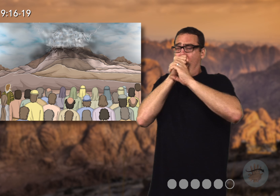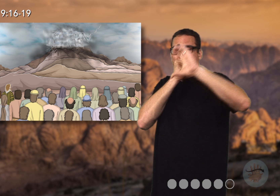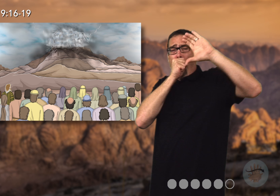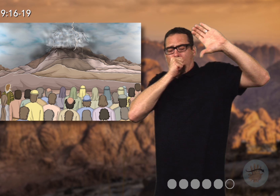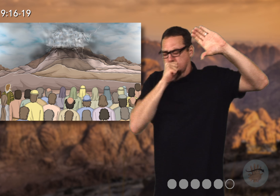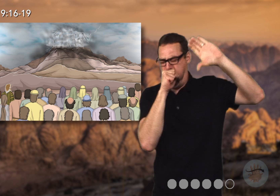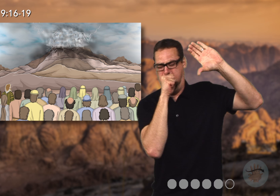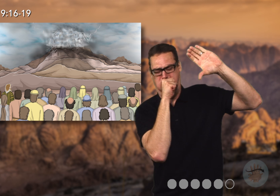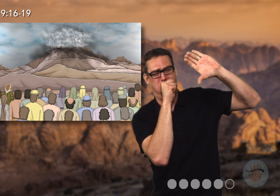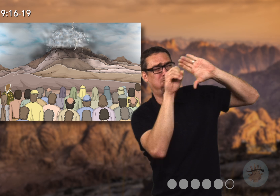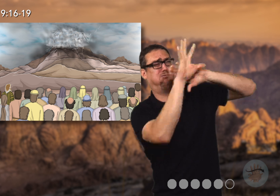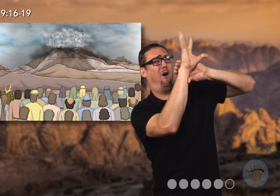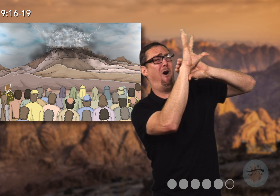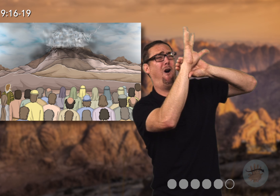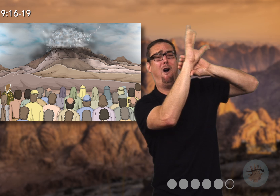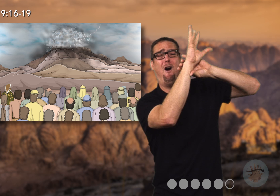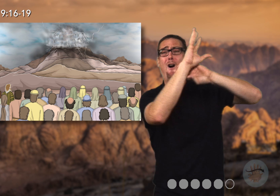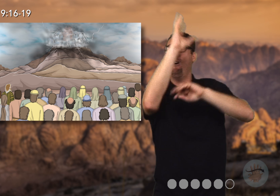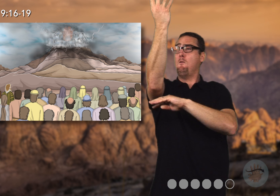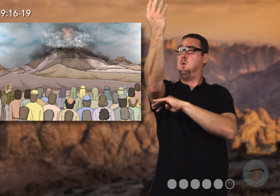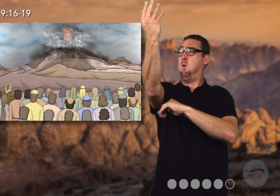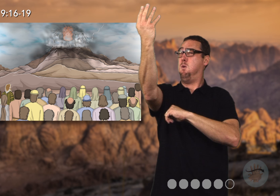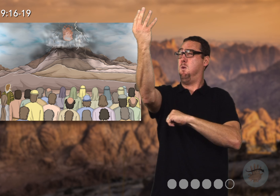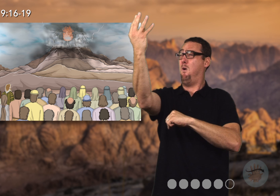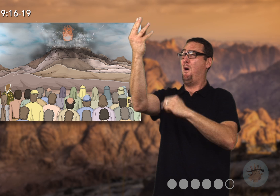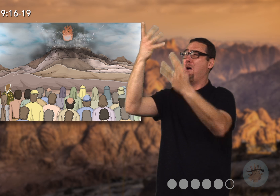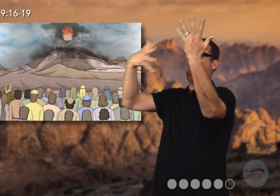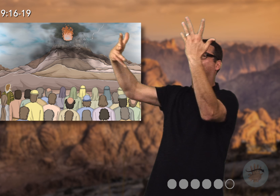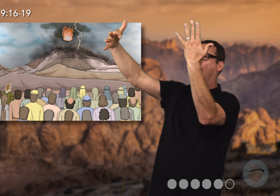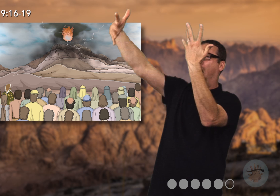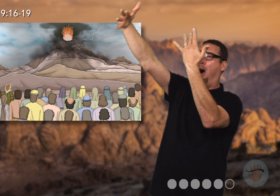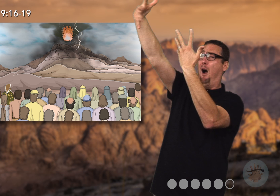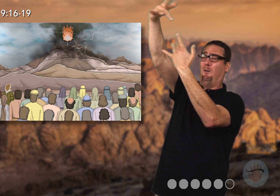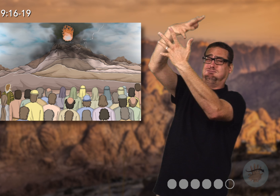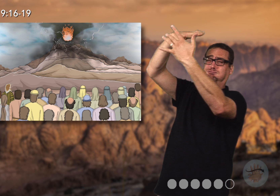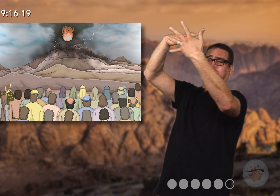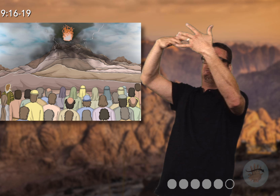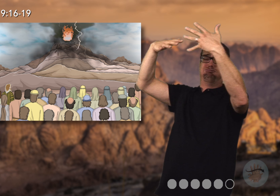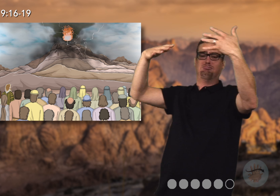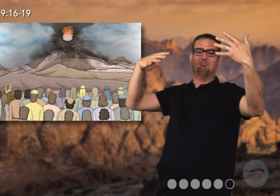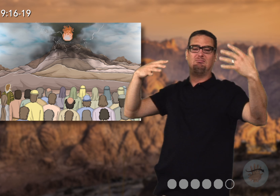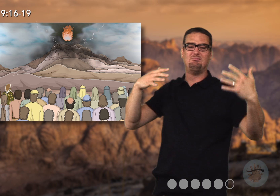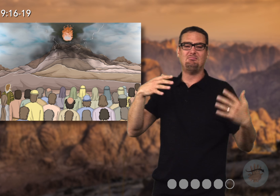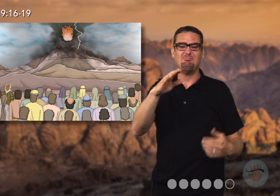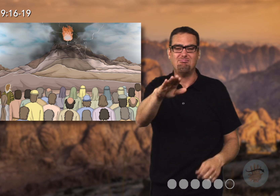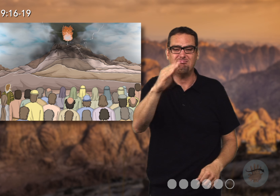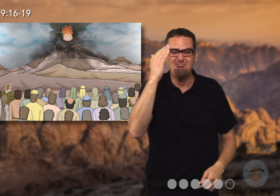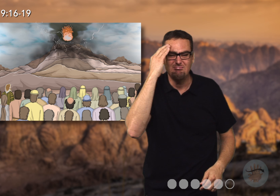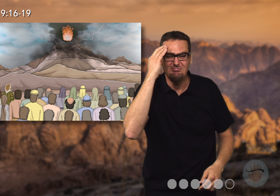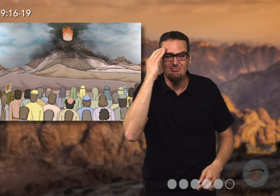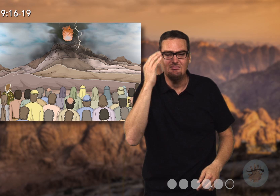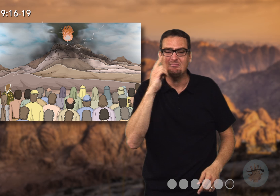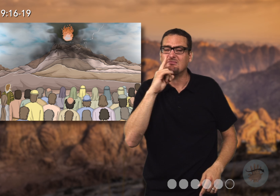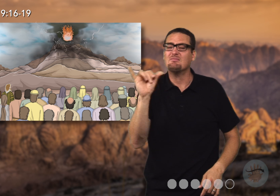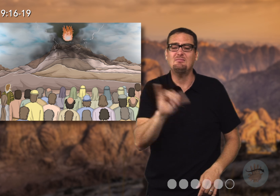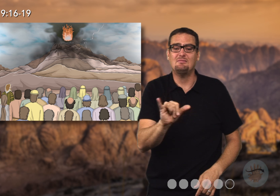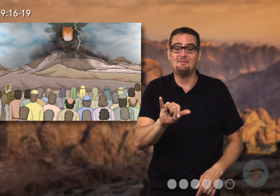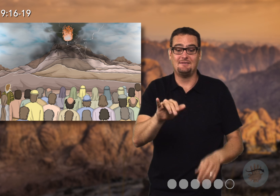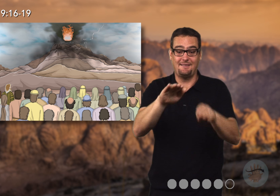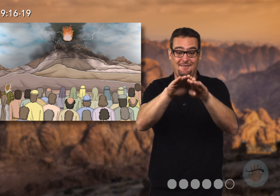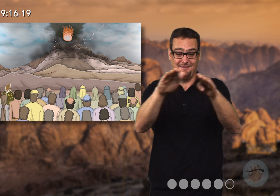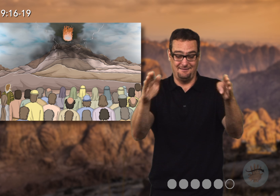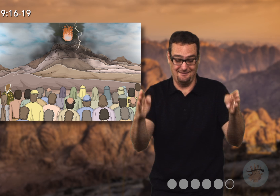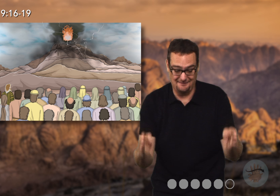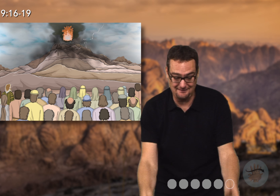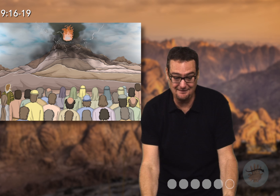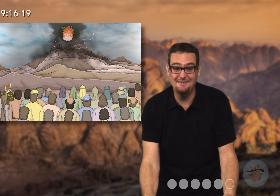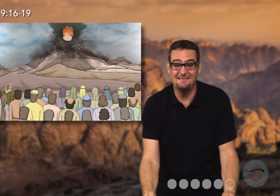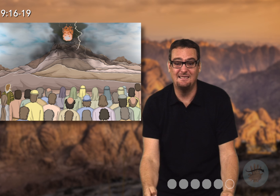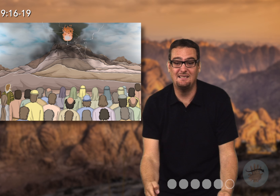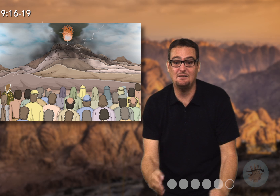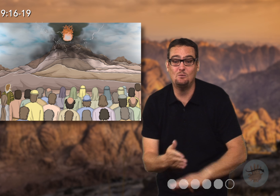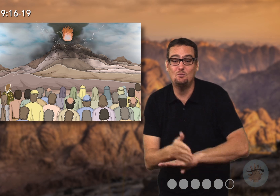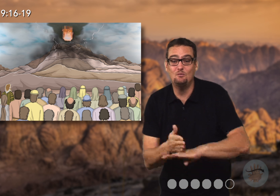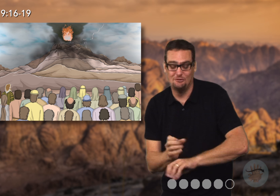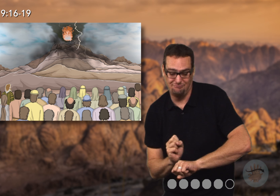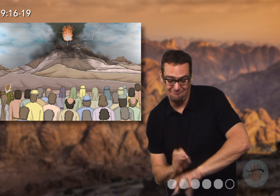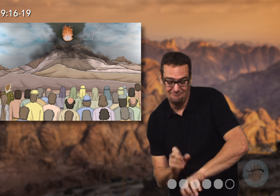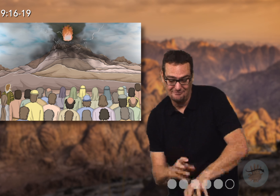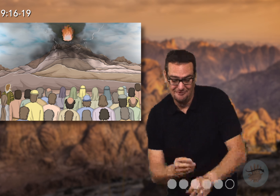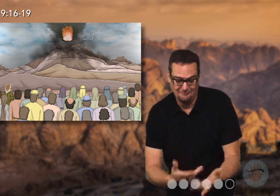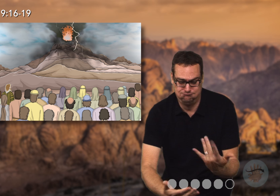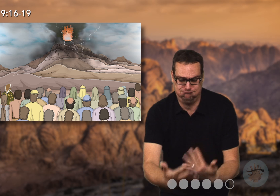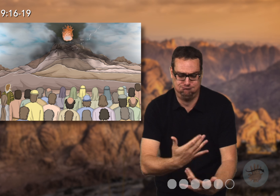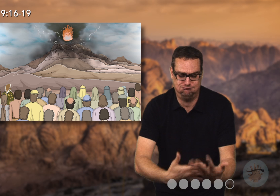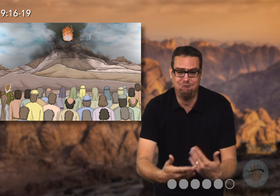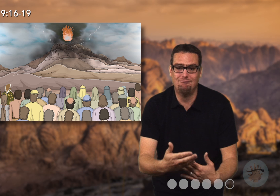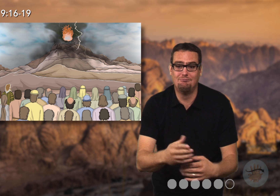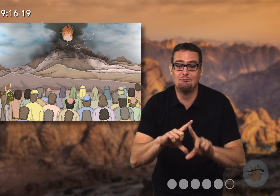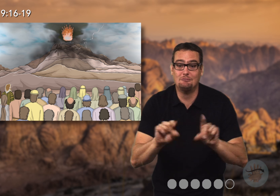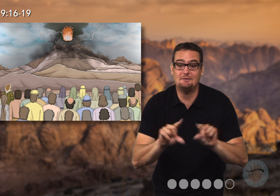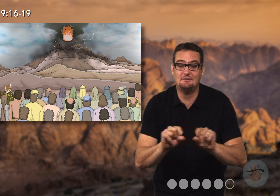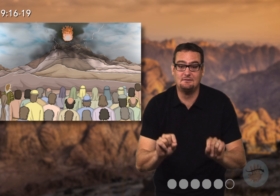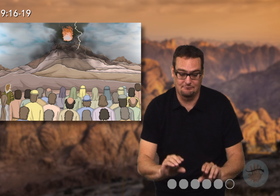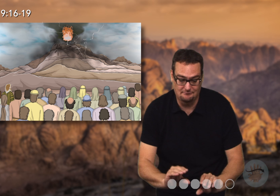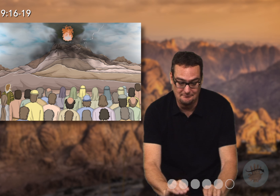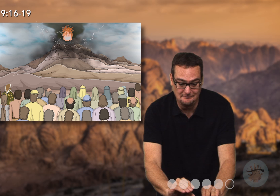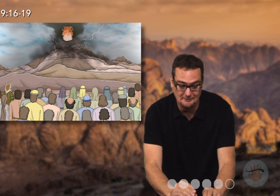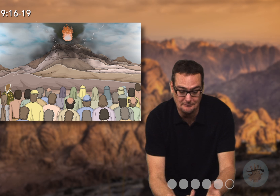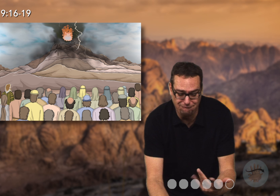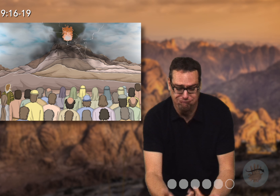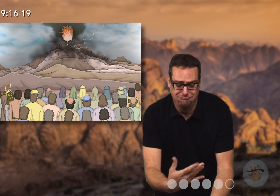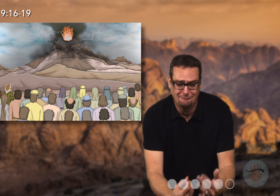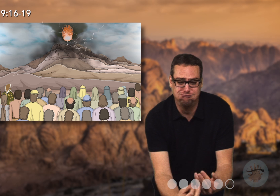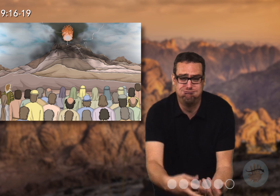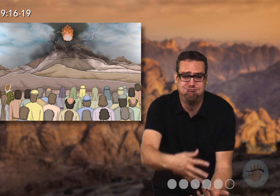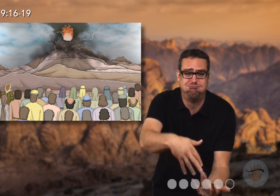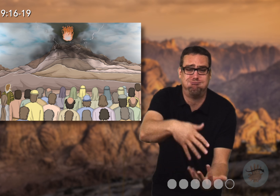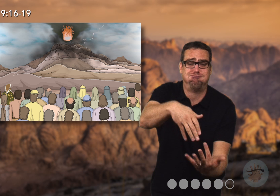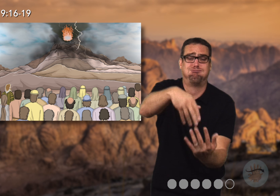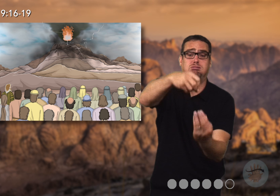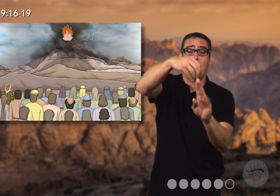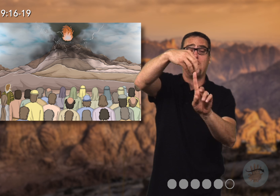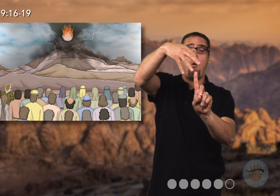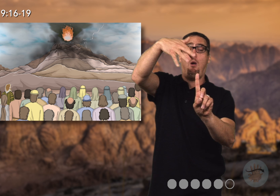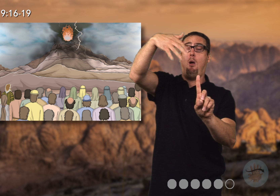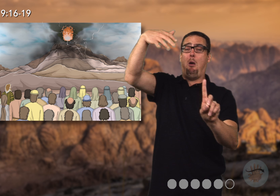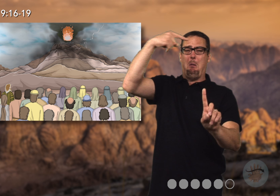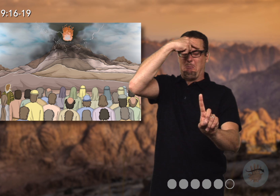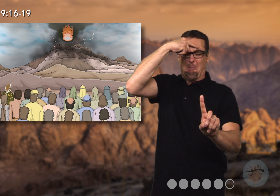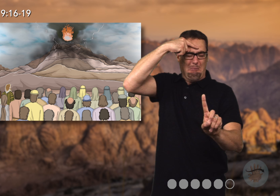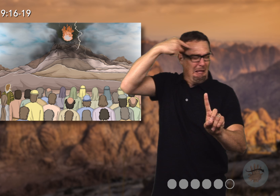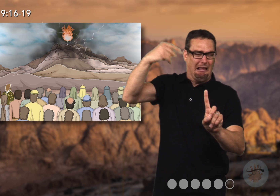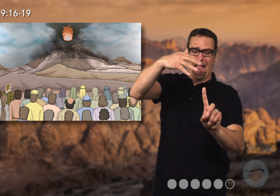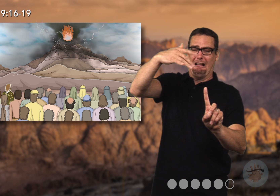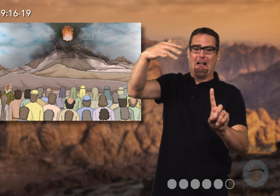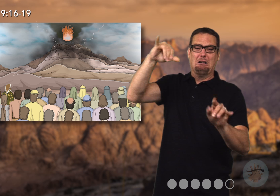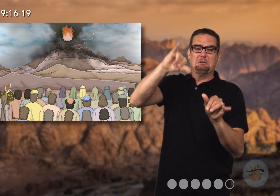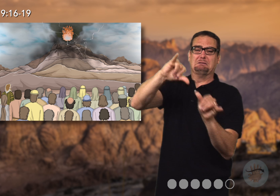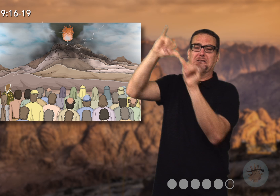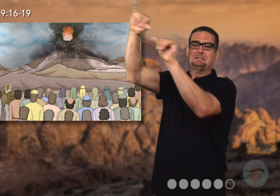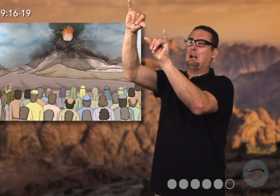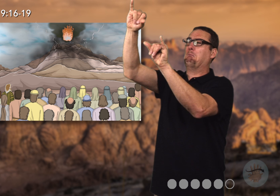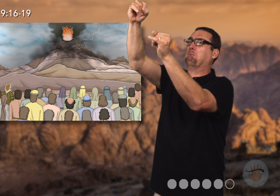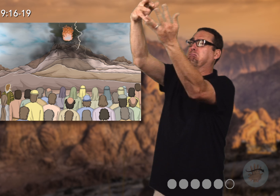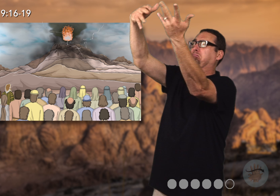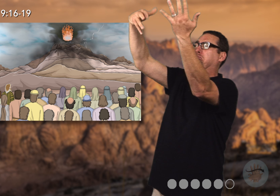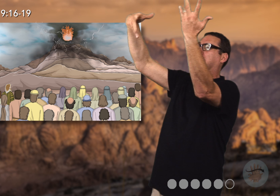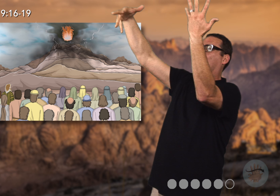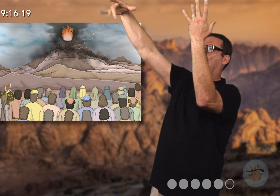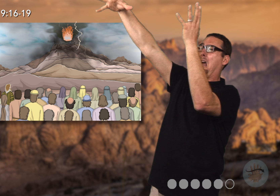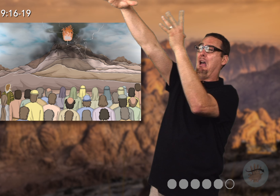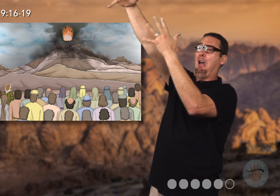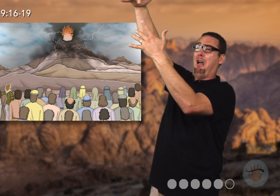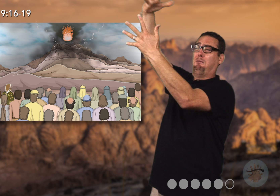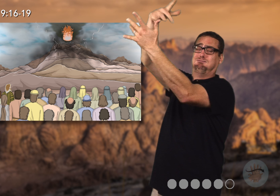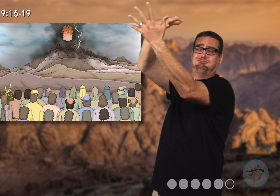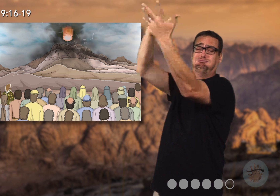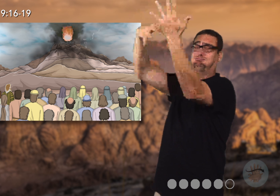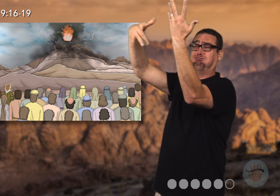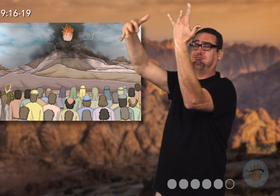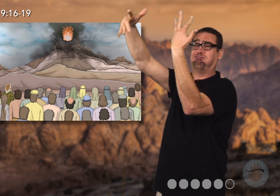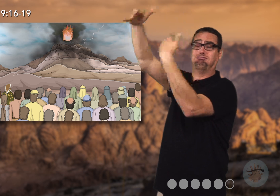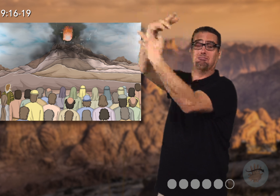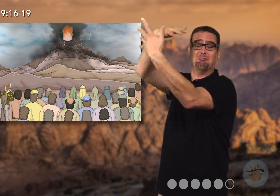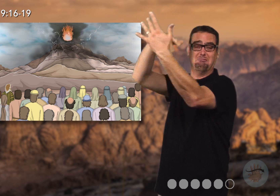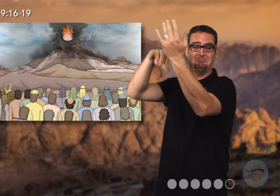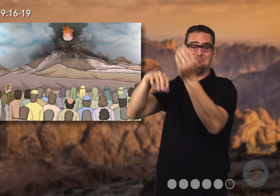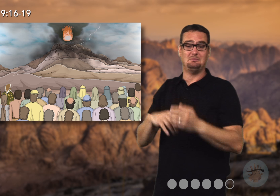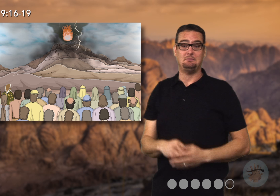Mount Sinai was completely enveloped in smoke, because the LORD had descended on it in fire.